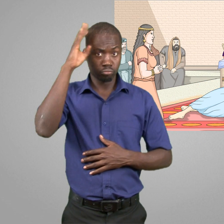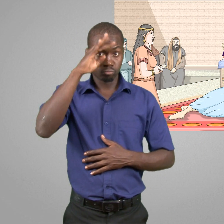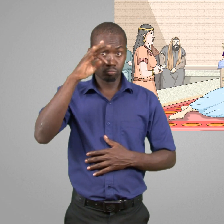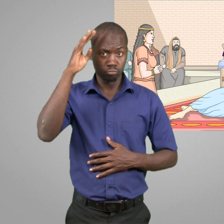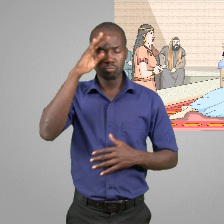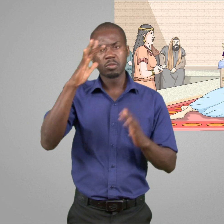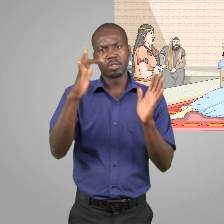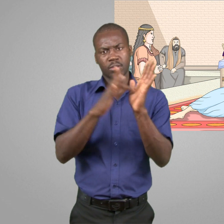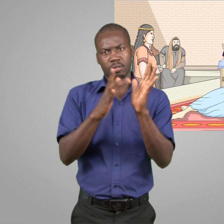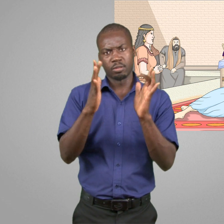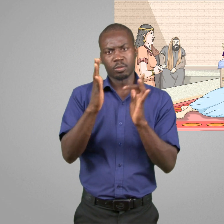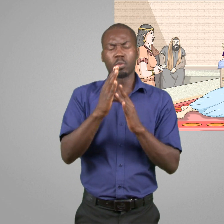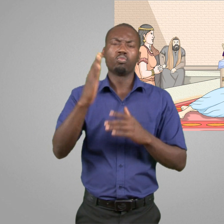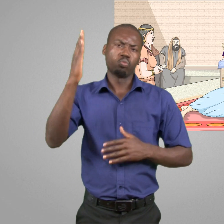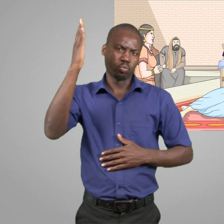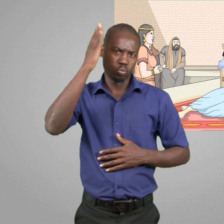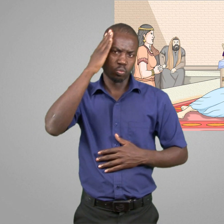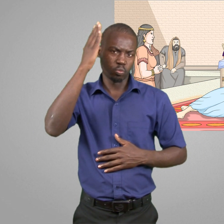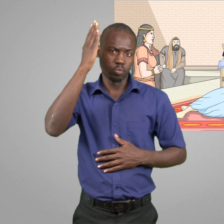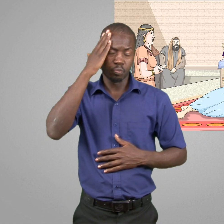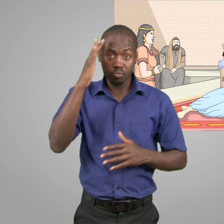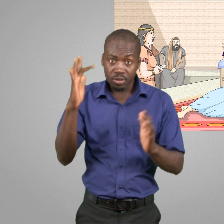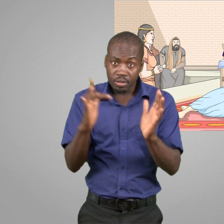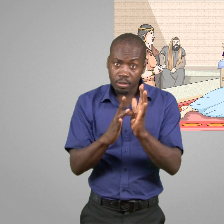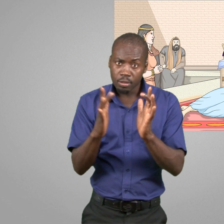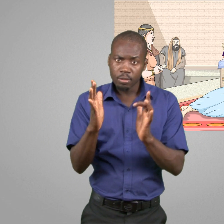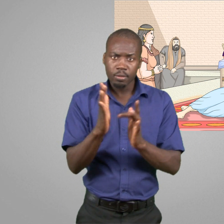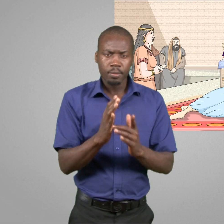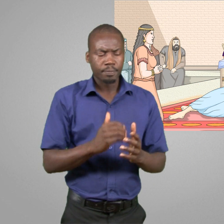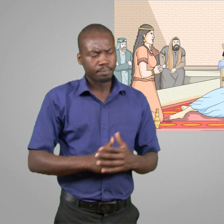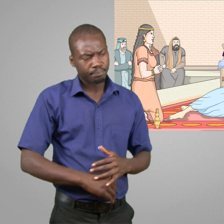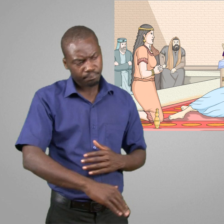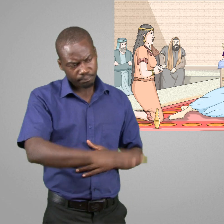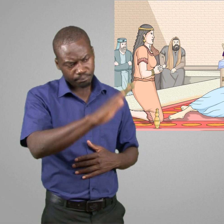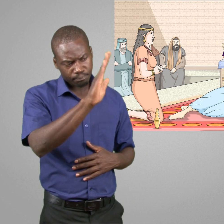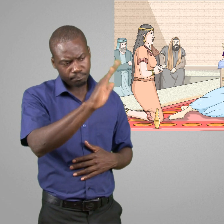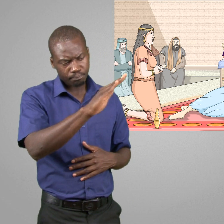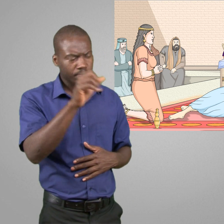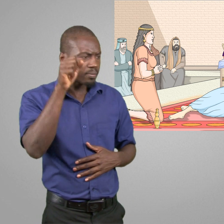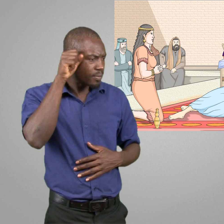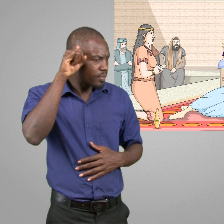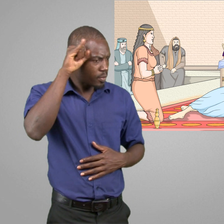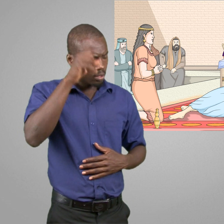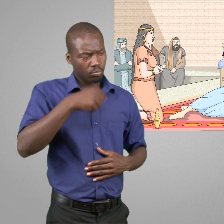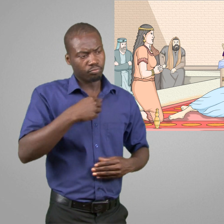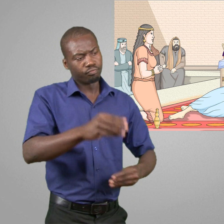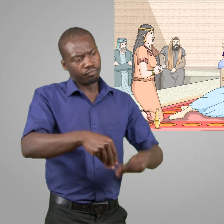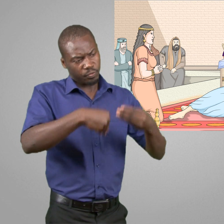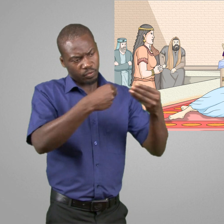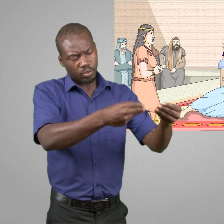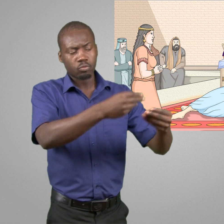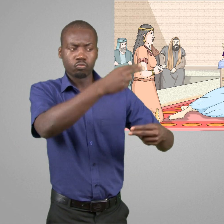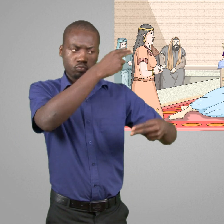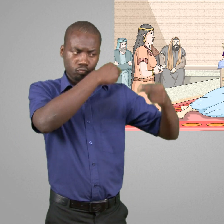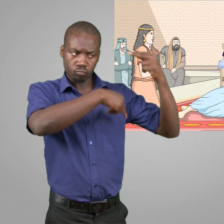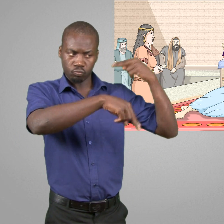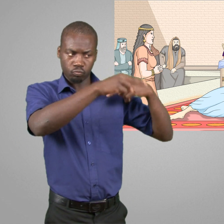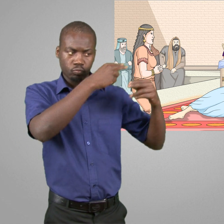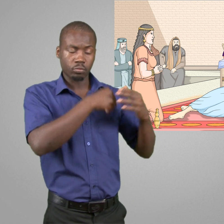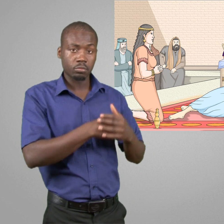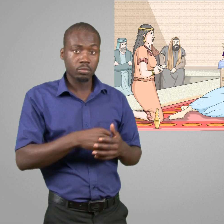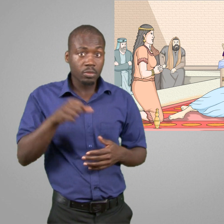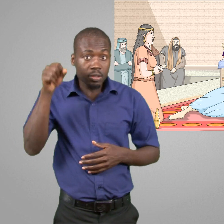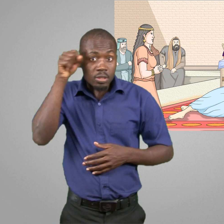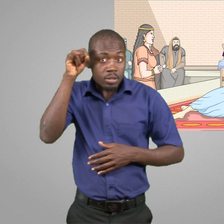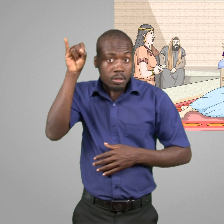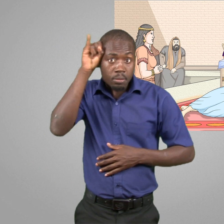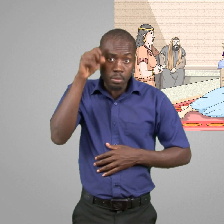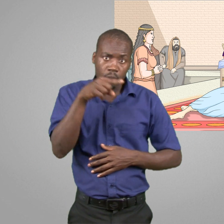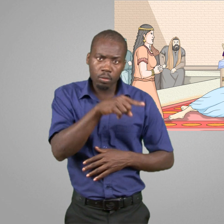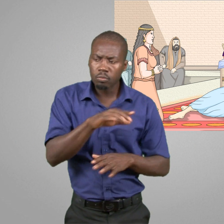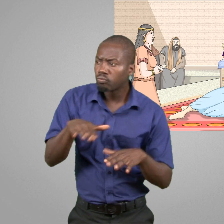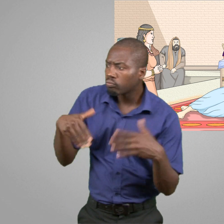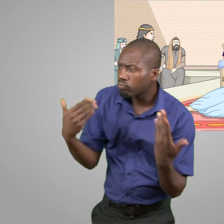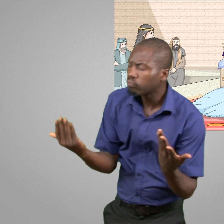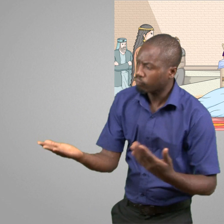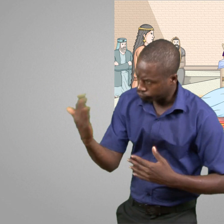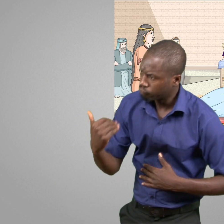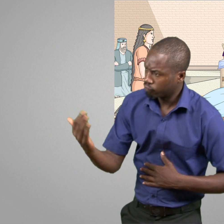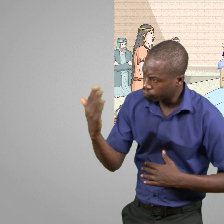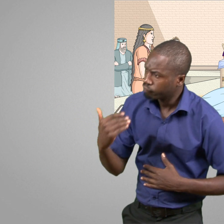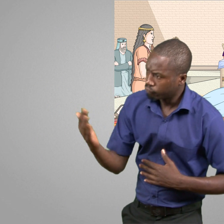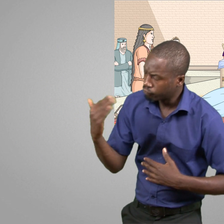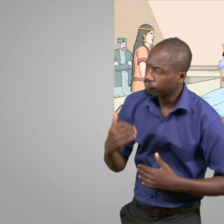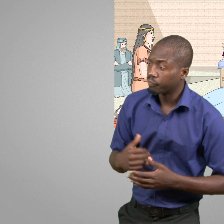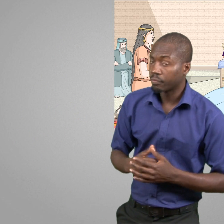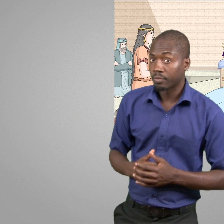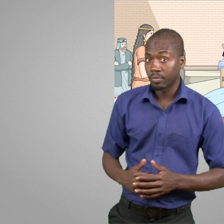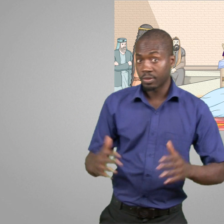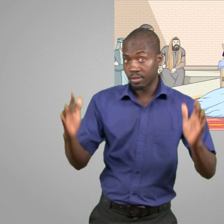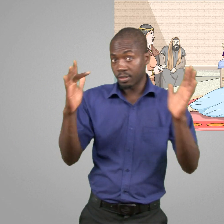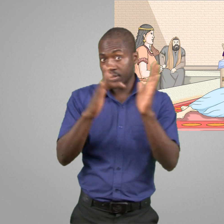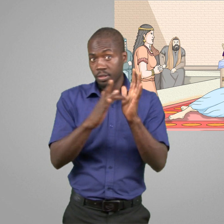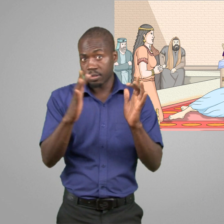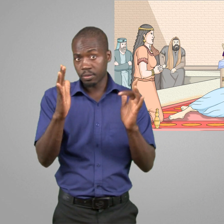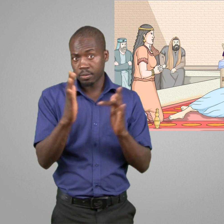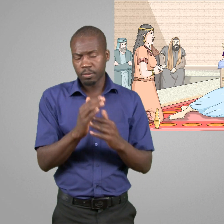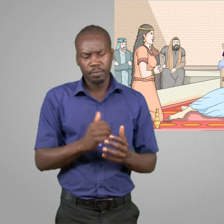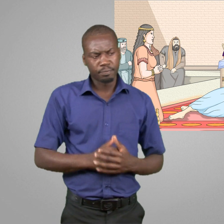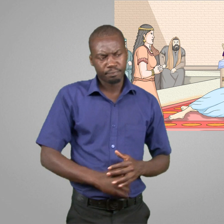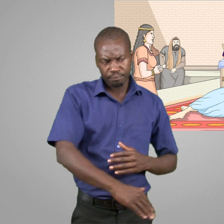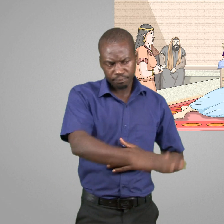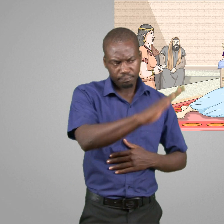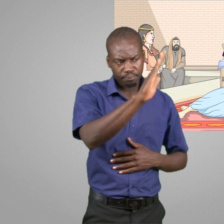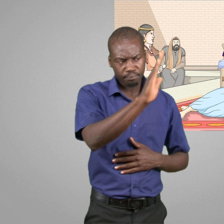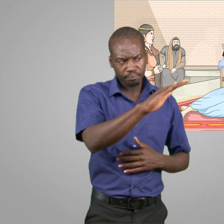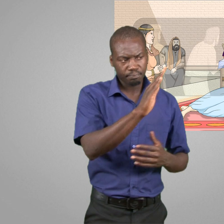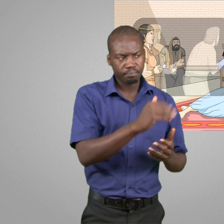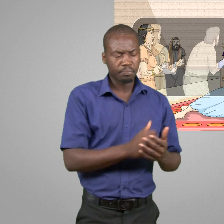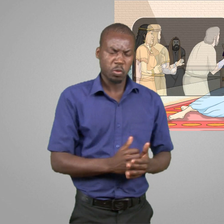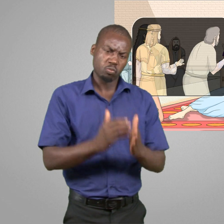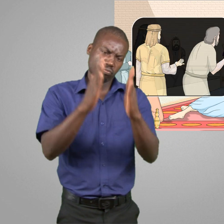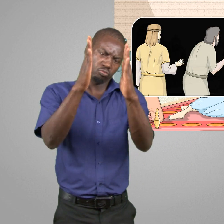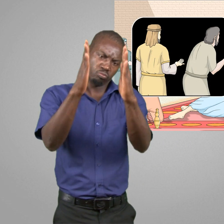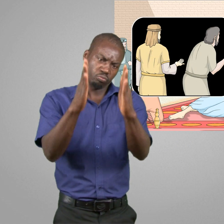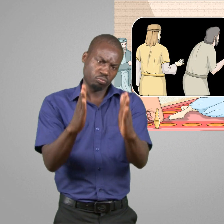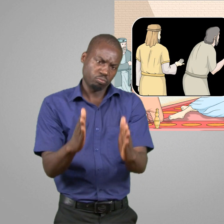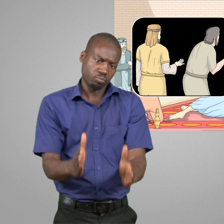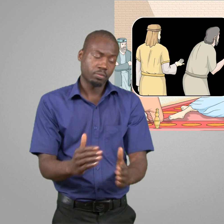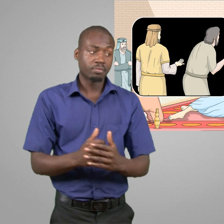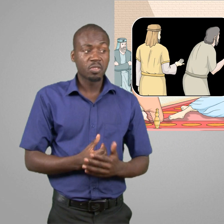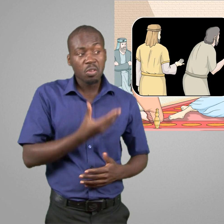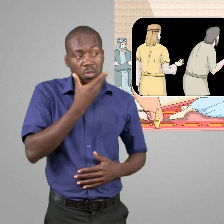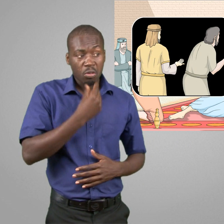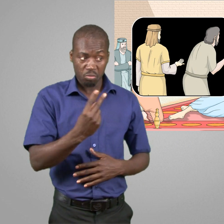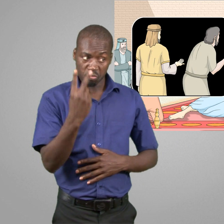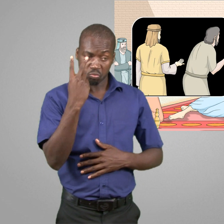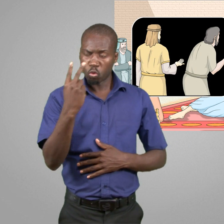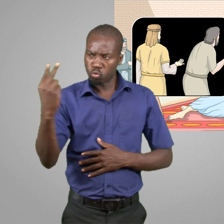But Jesus answered him, “Simon, I have something to tell you.” “Tell me, Teacher,” he said.